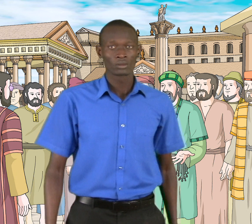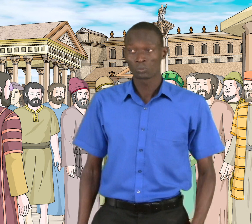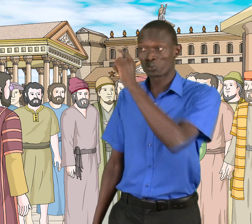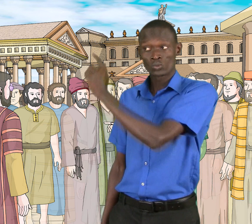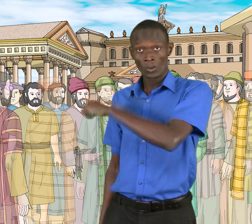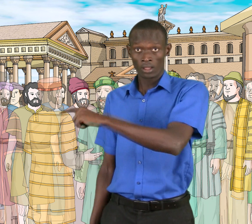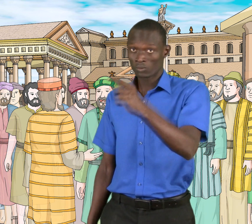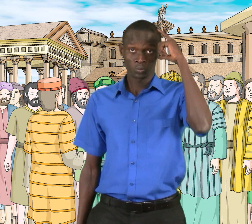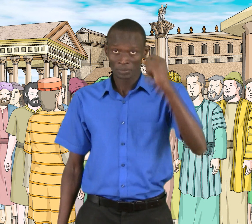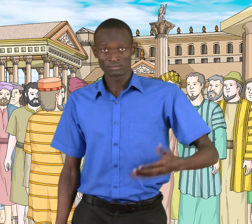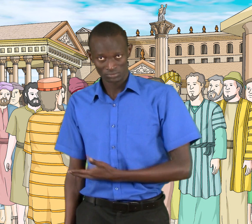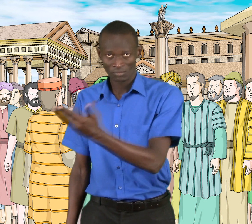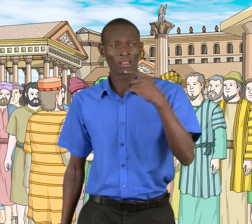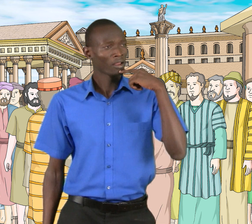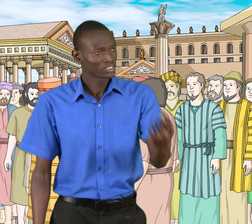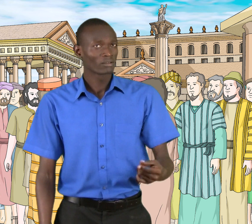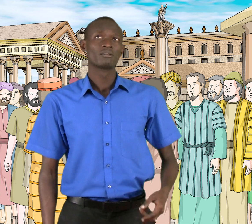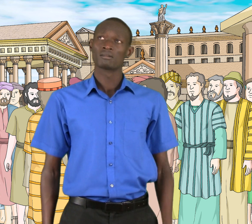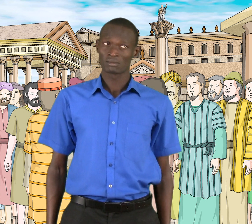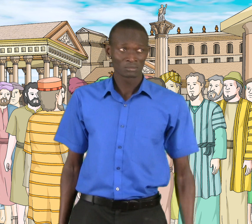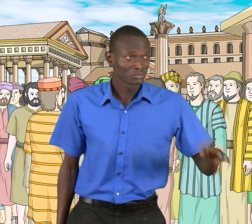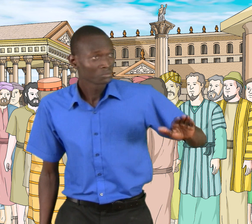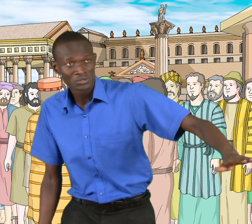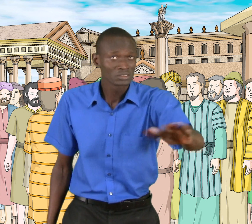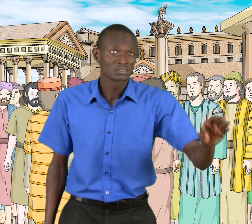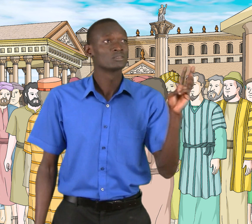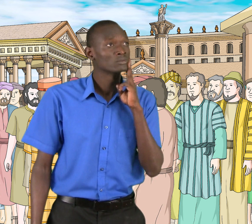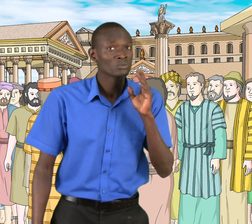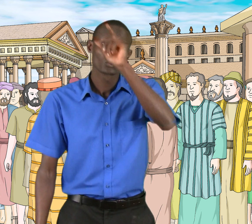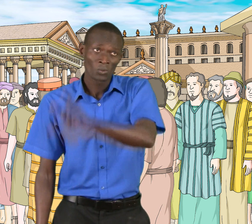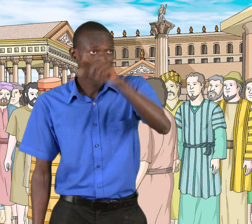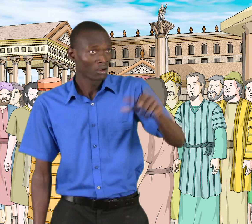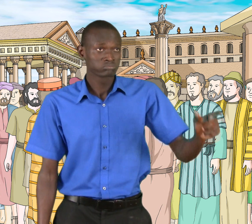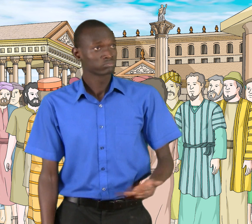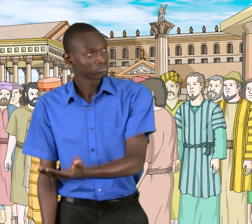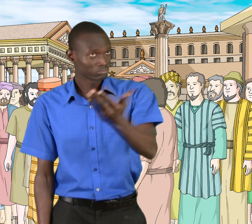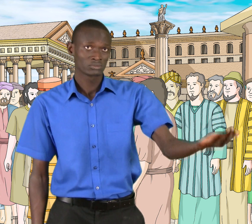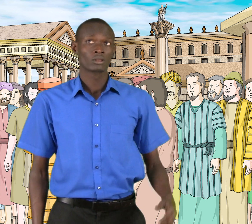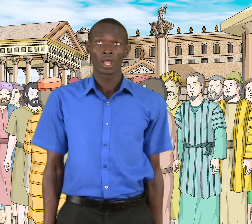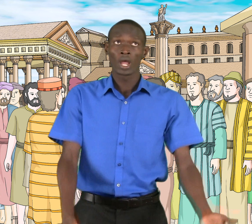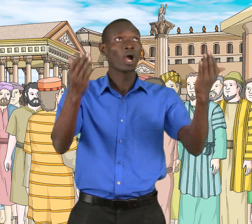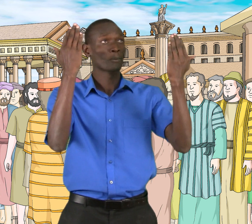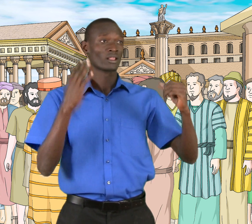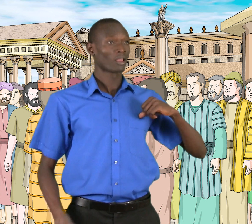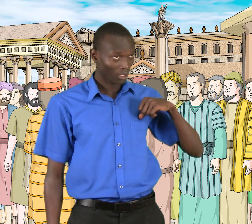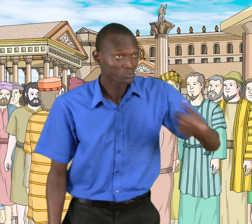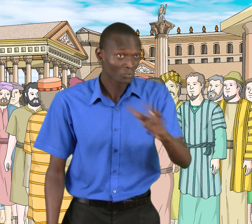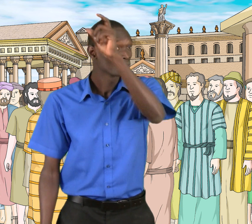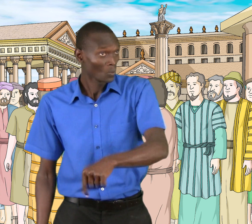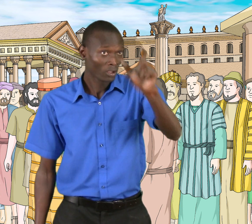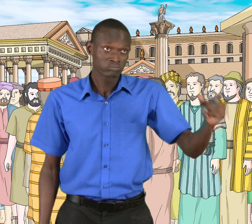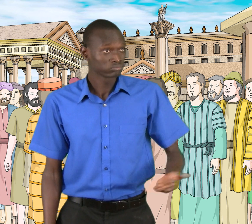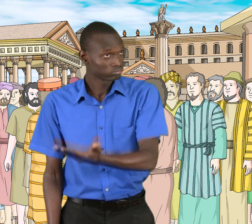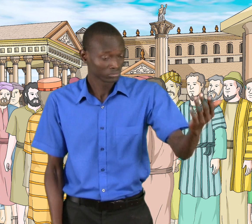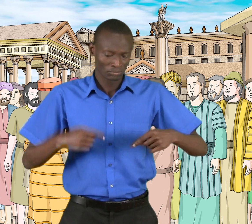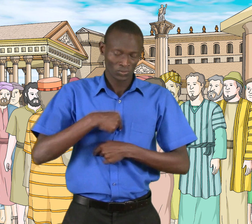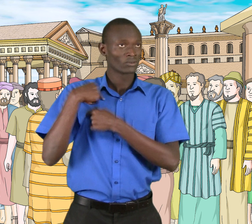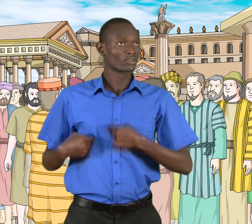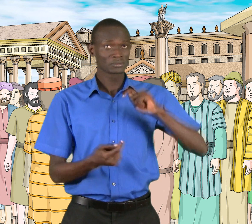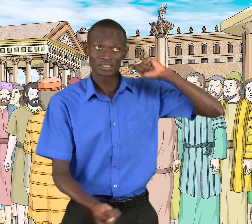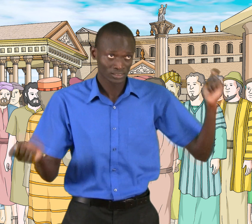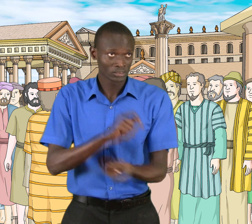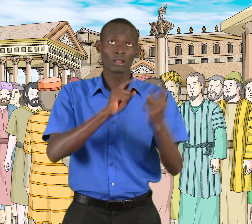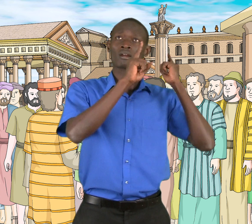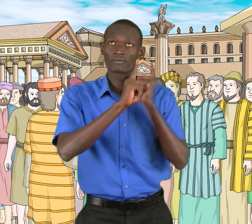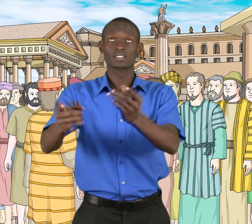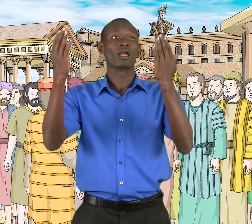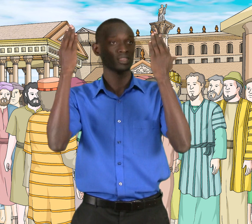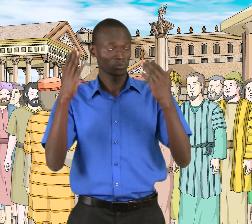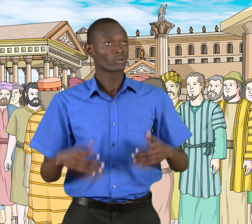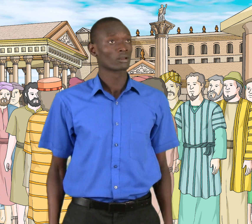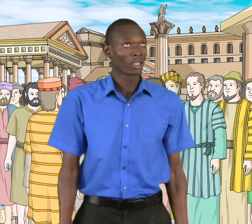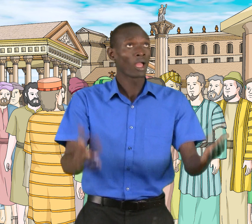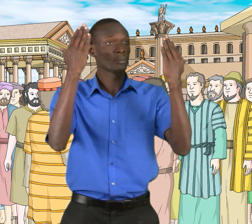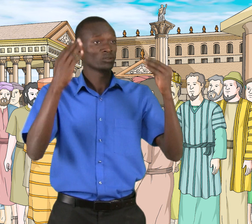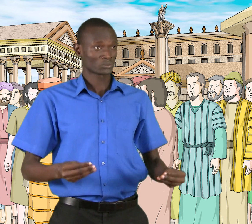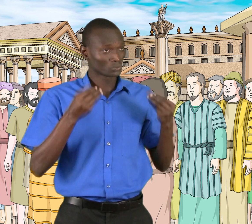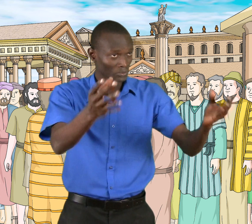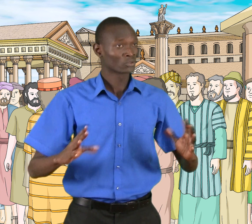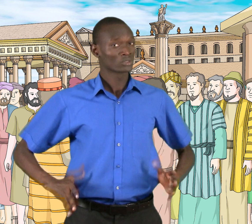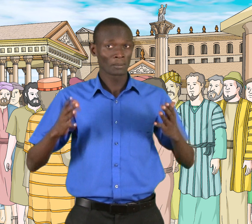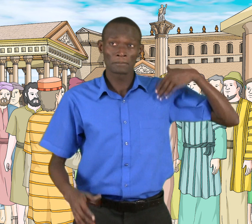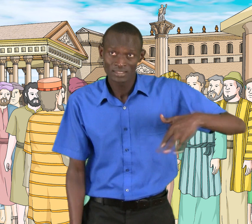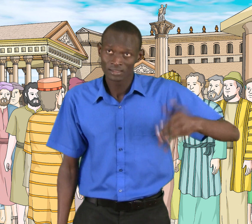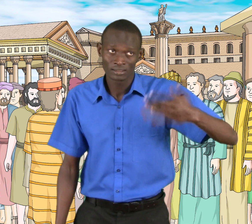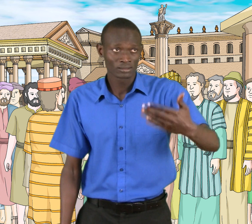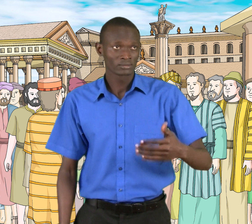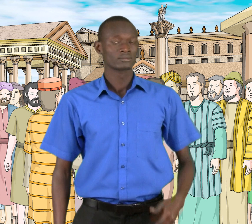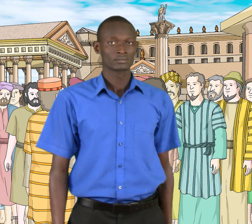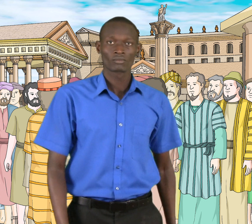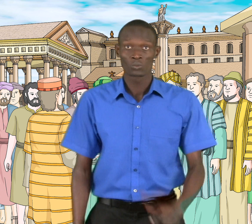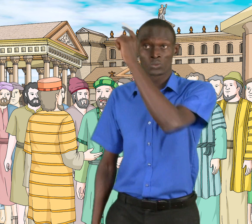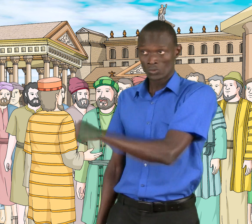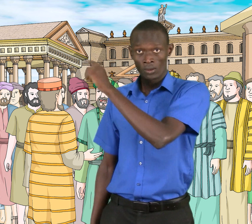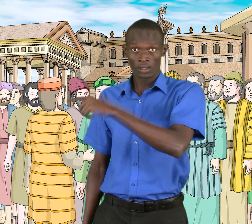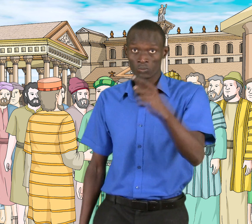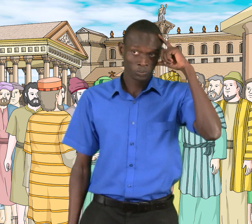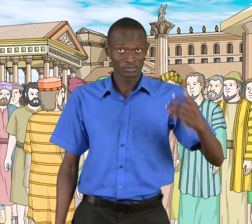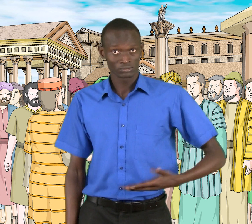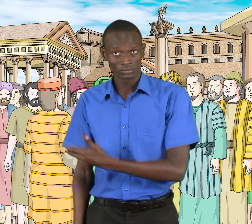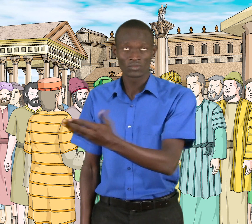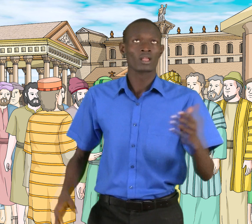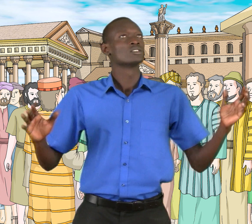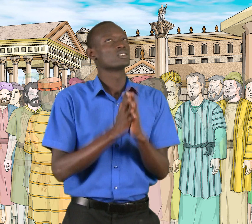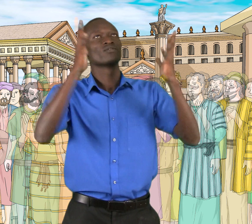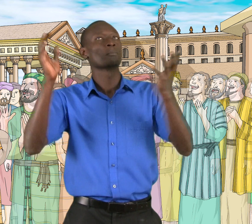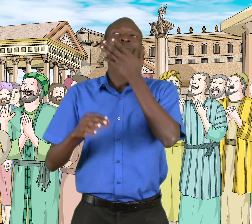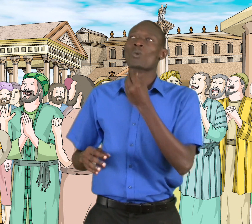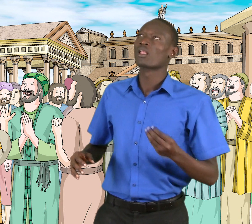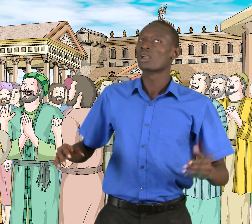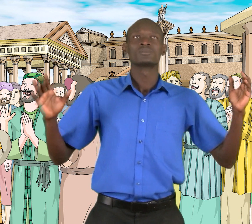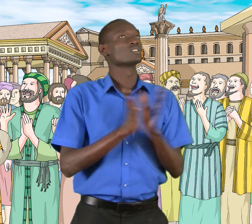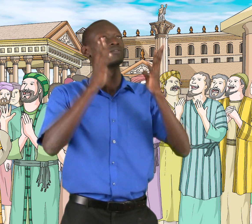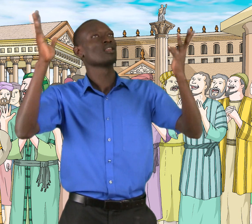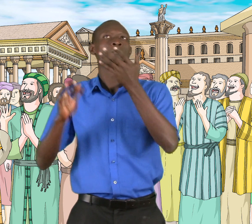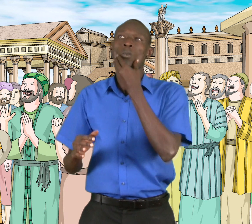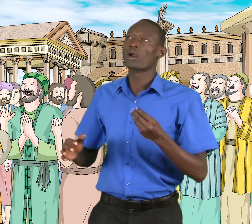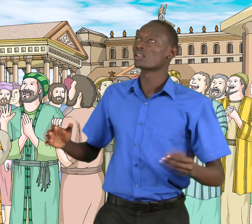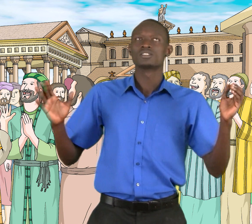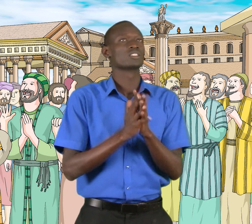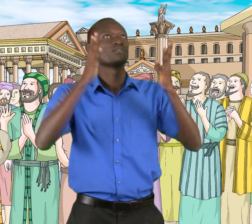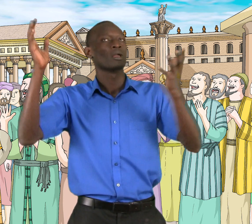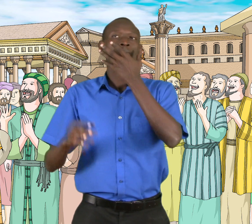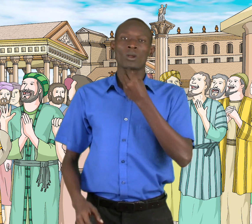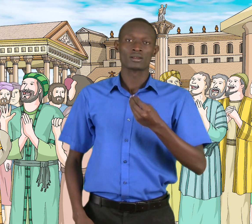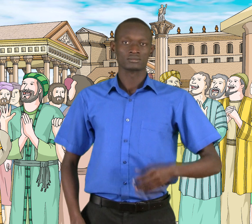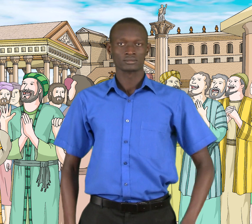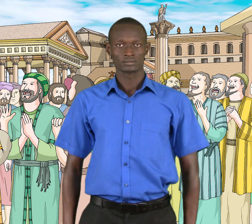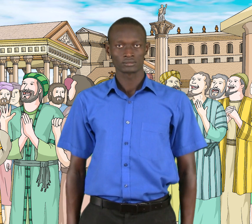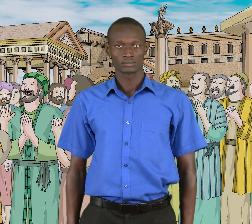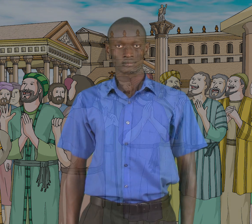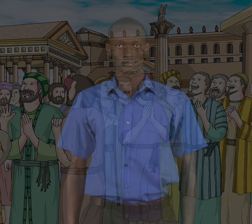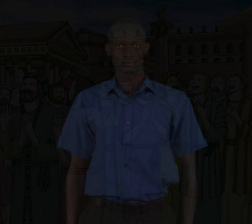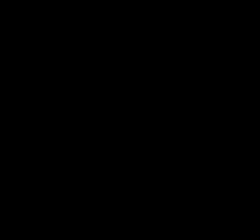When they heard this, their objections were put to rest, and they glorified God, saying, “So then, God has granted even the Gentiles repentance unto life.”